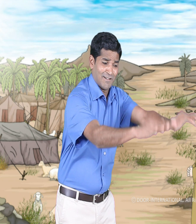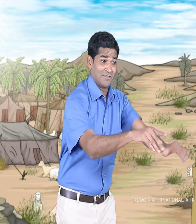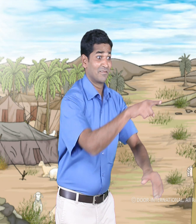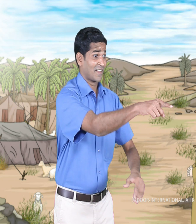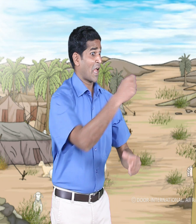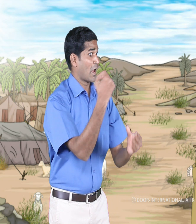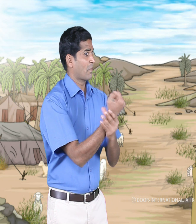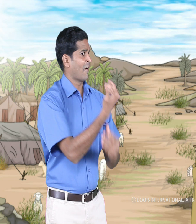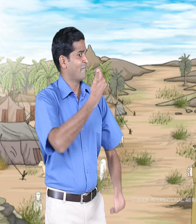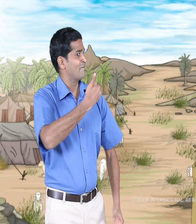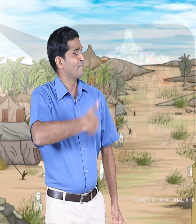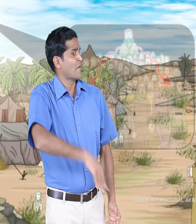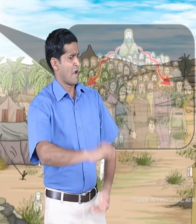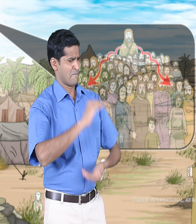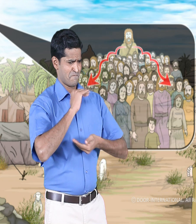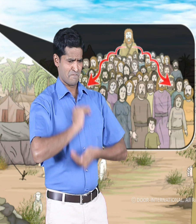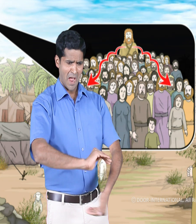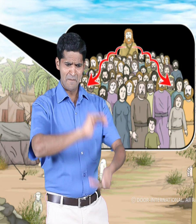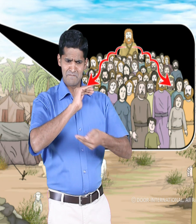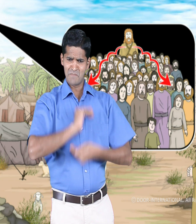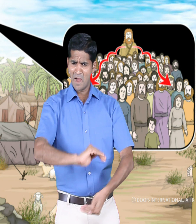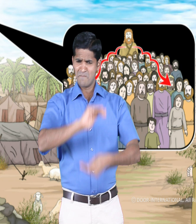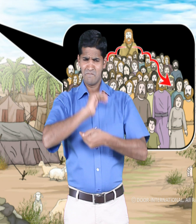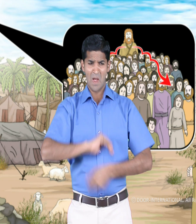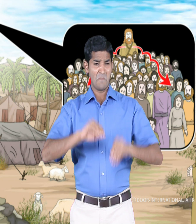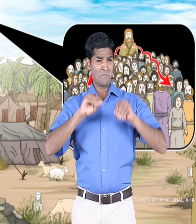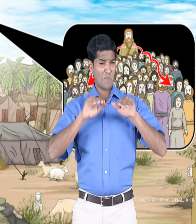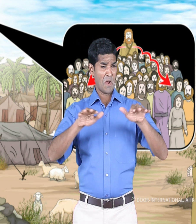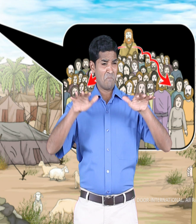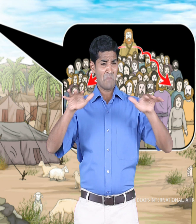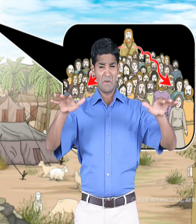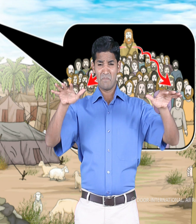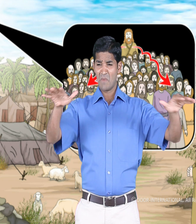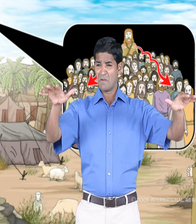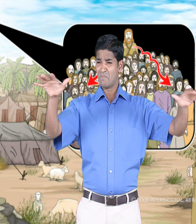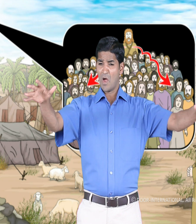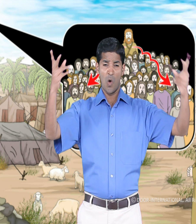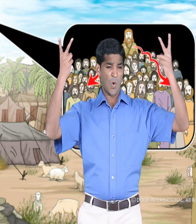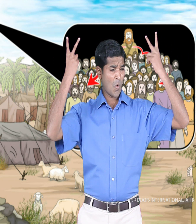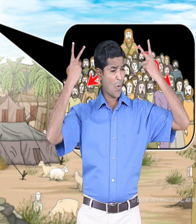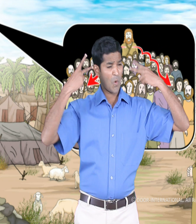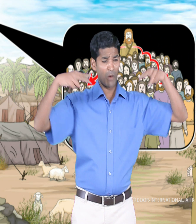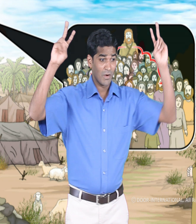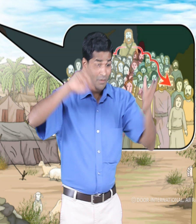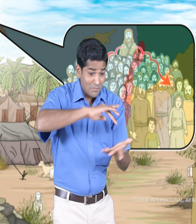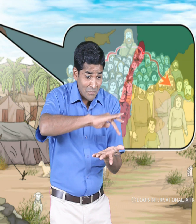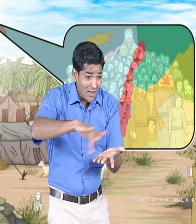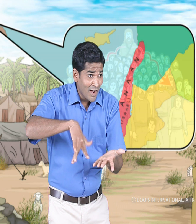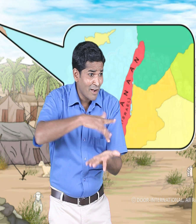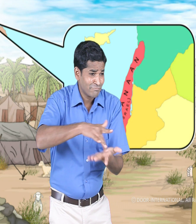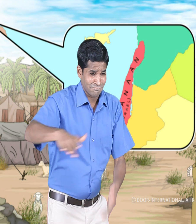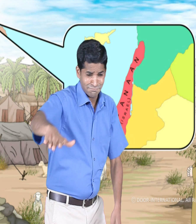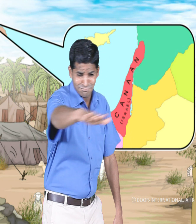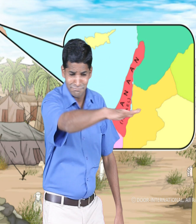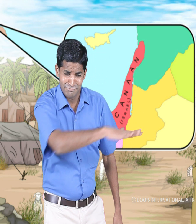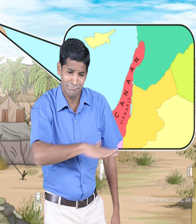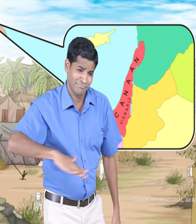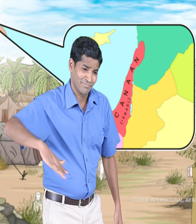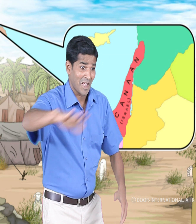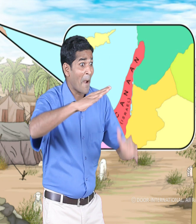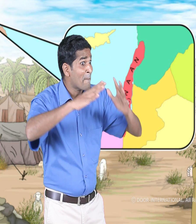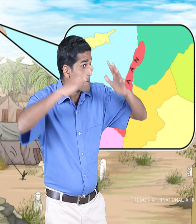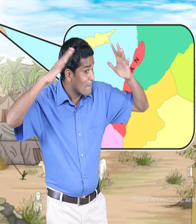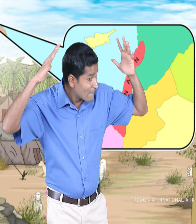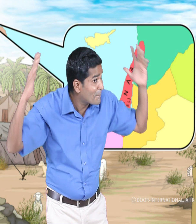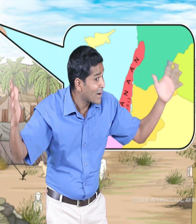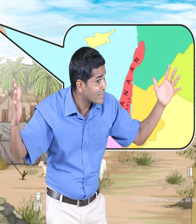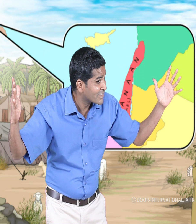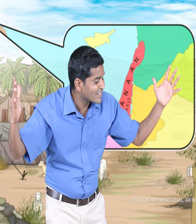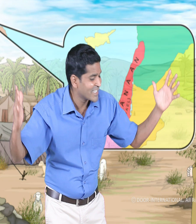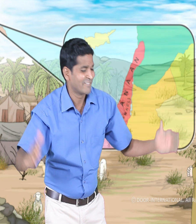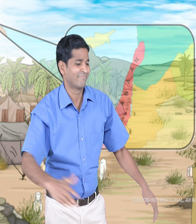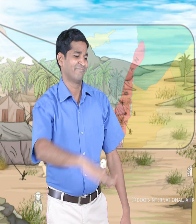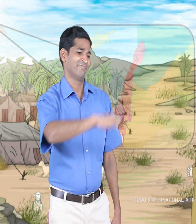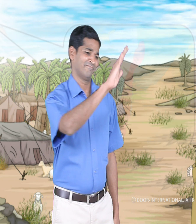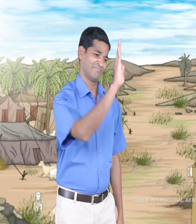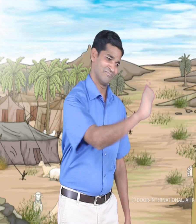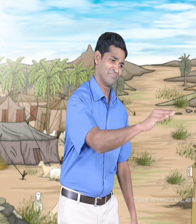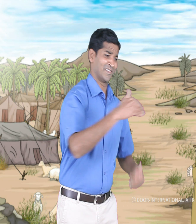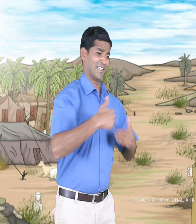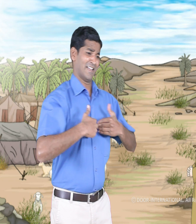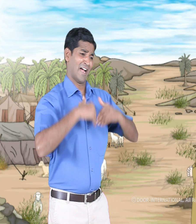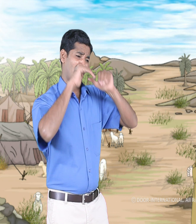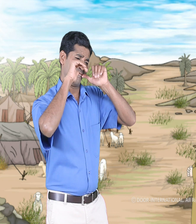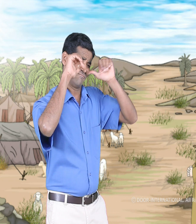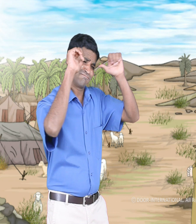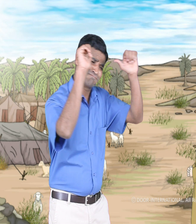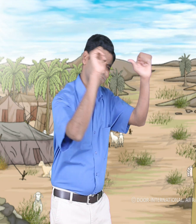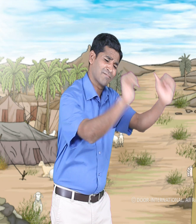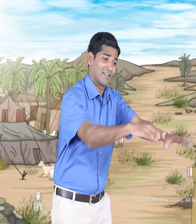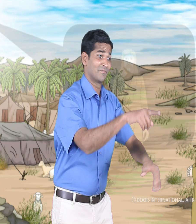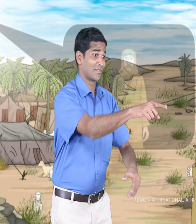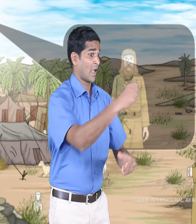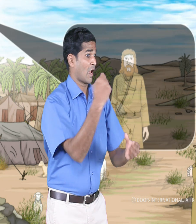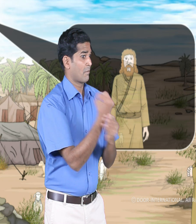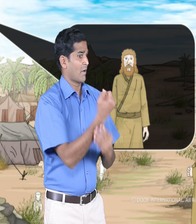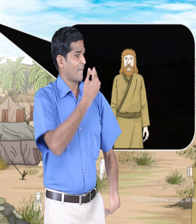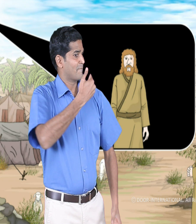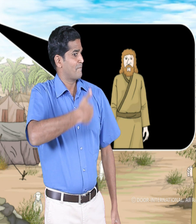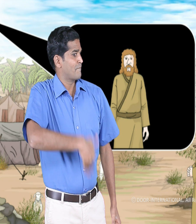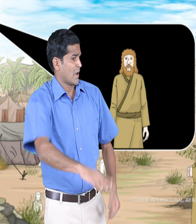I will make you into a great nation, and I will bless you;